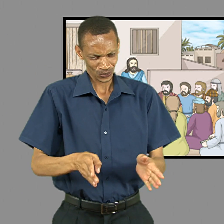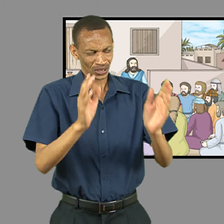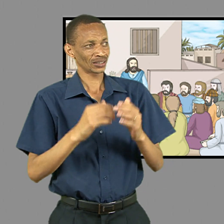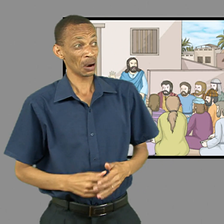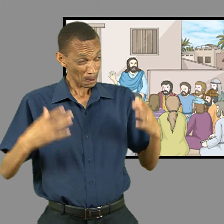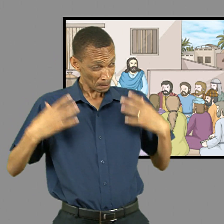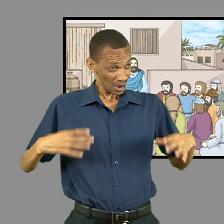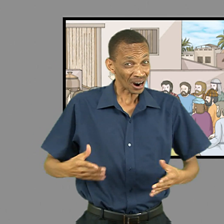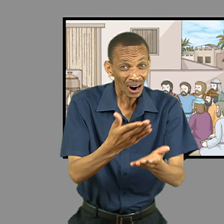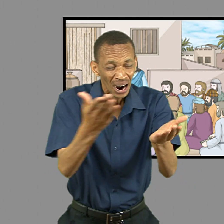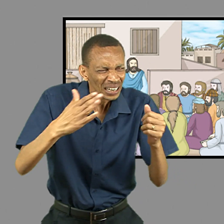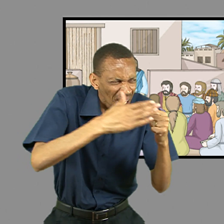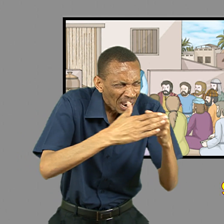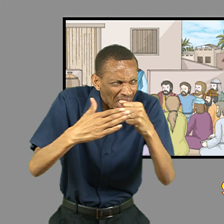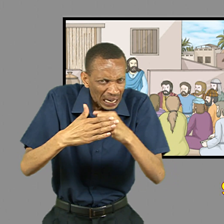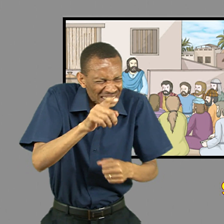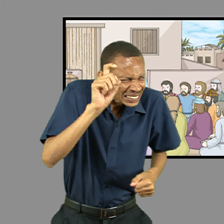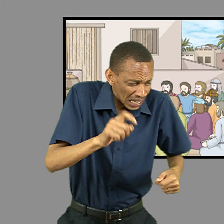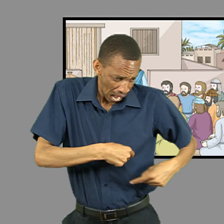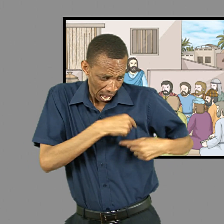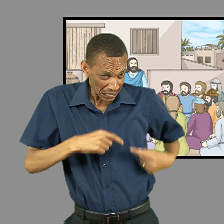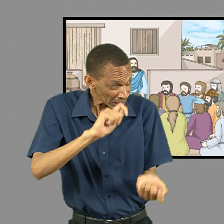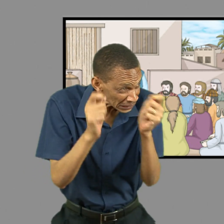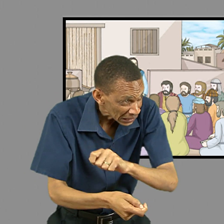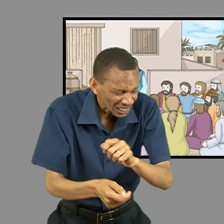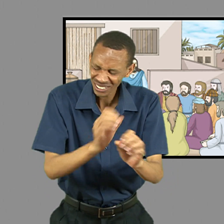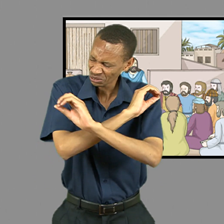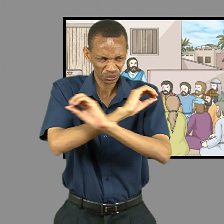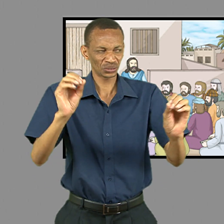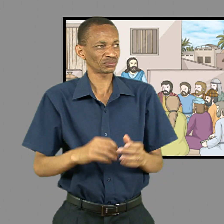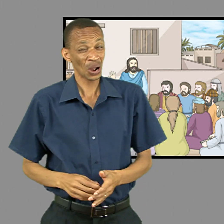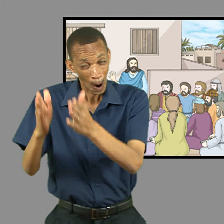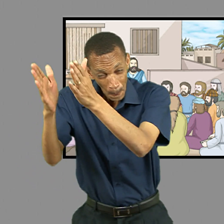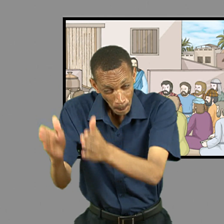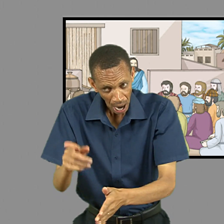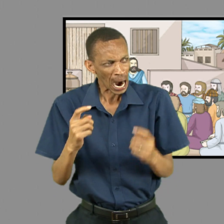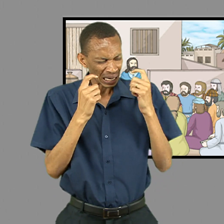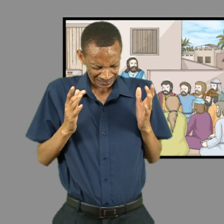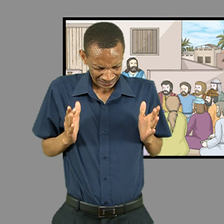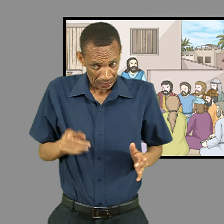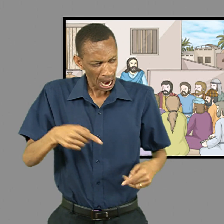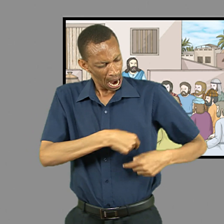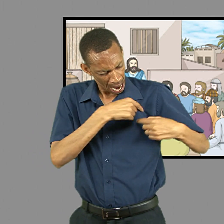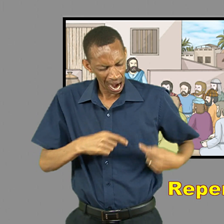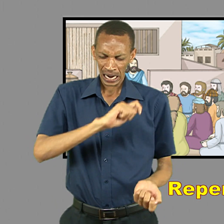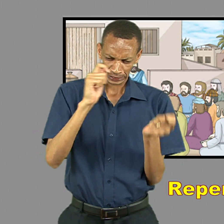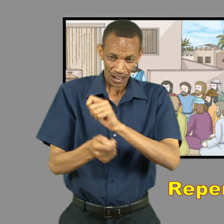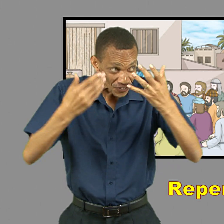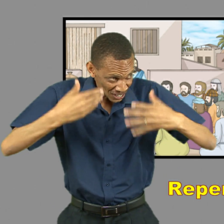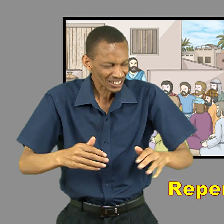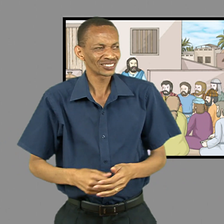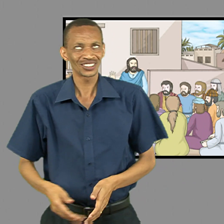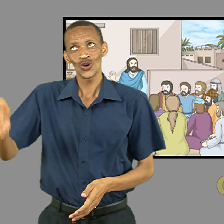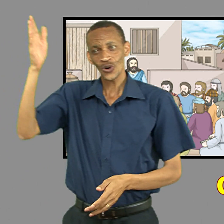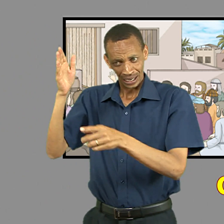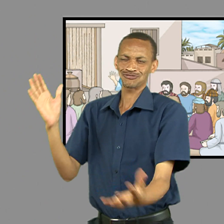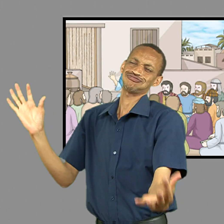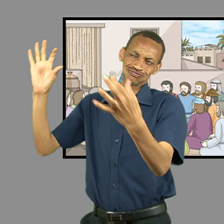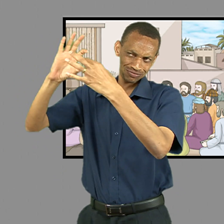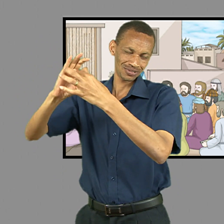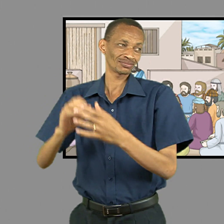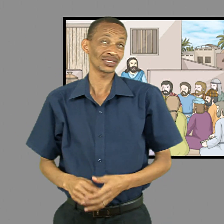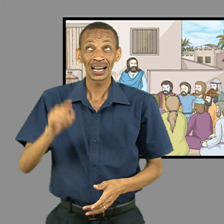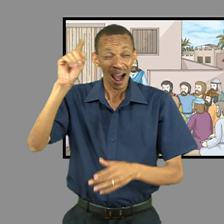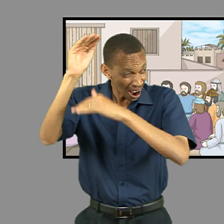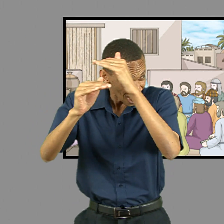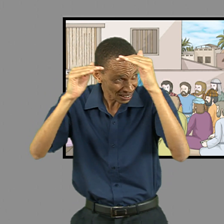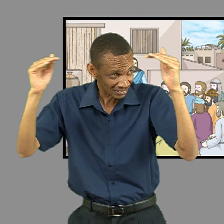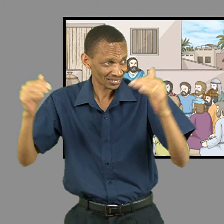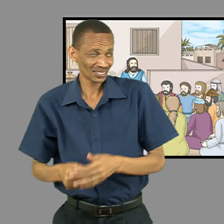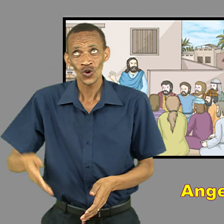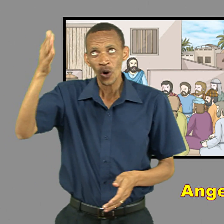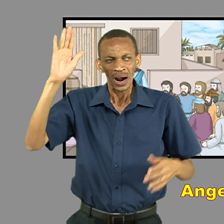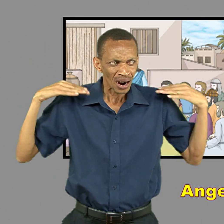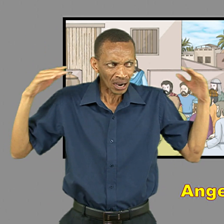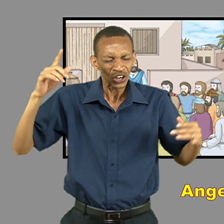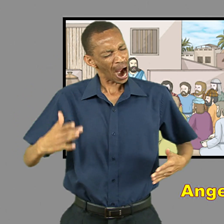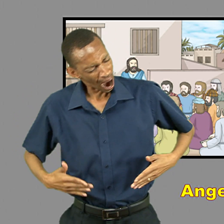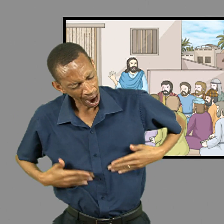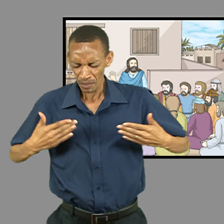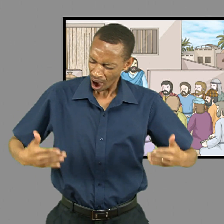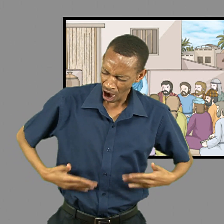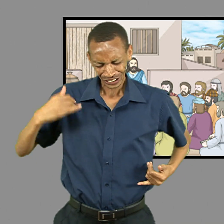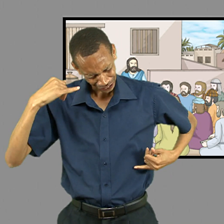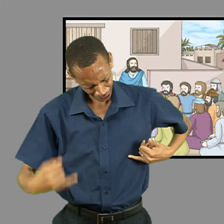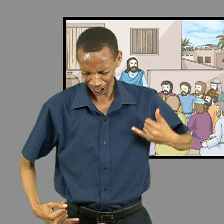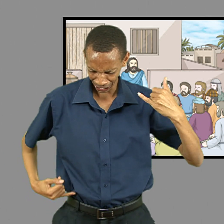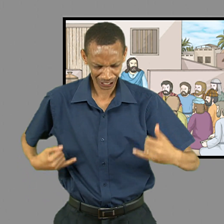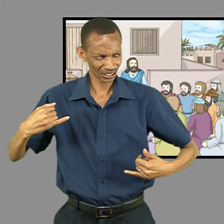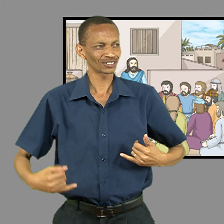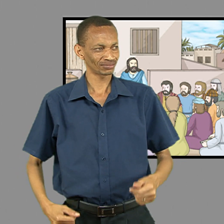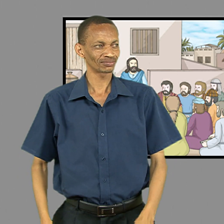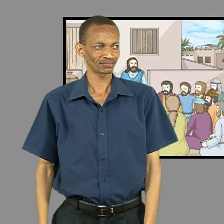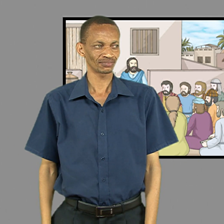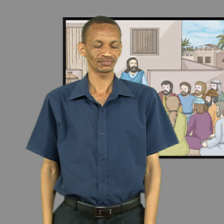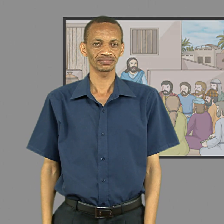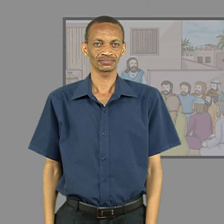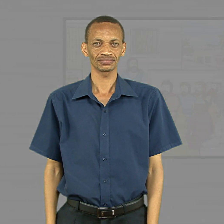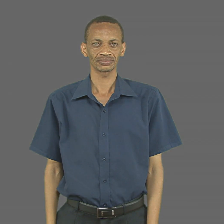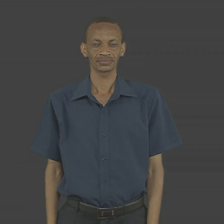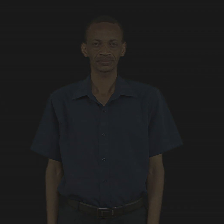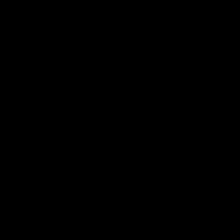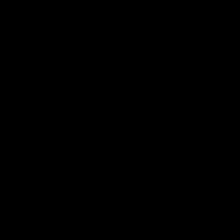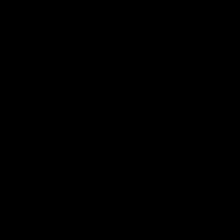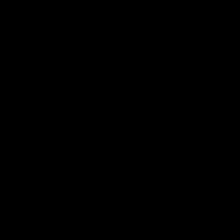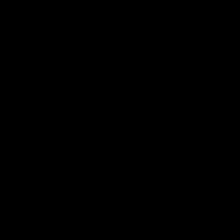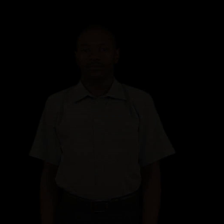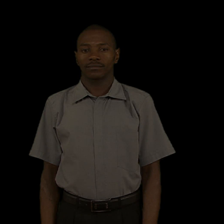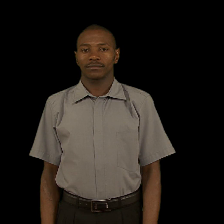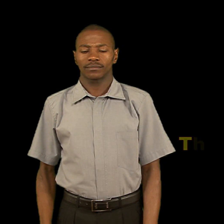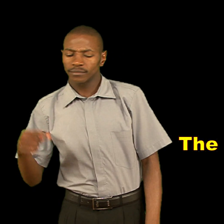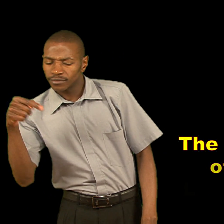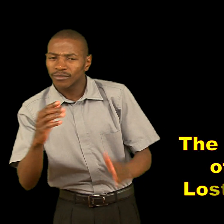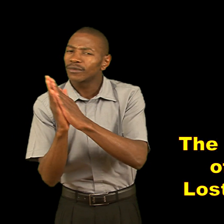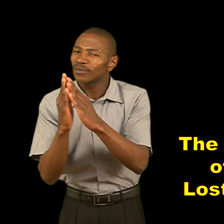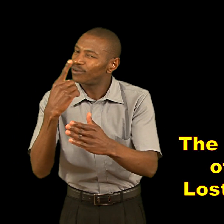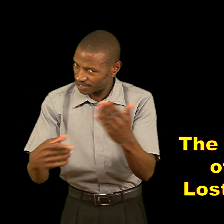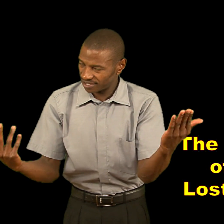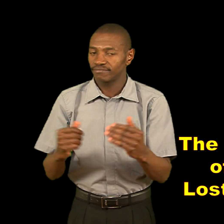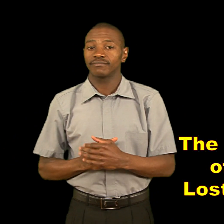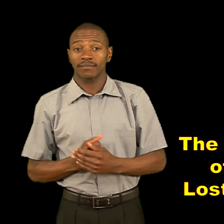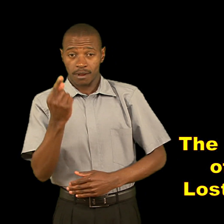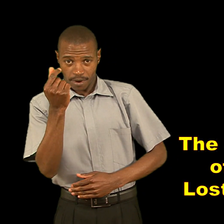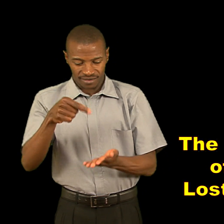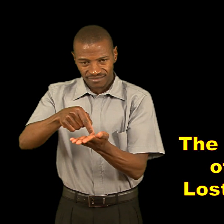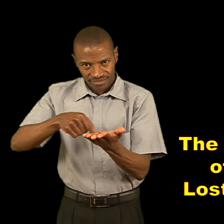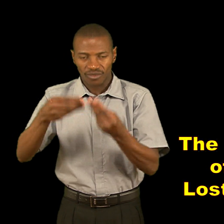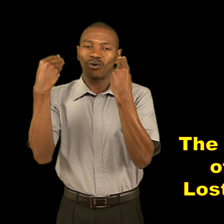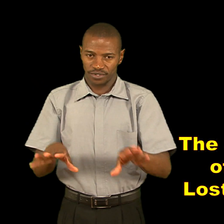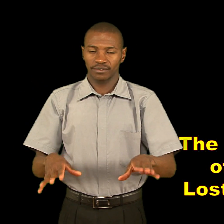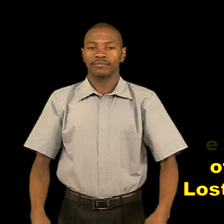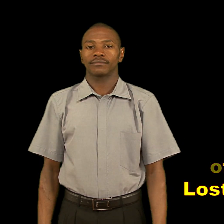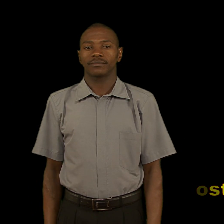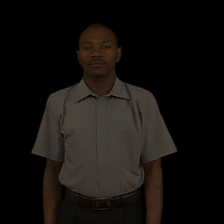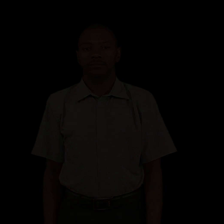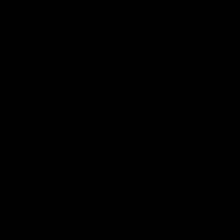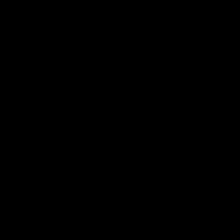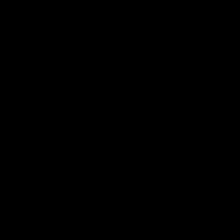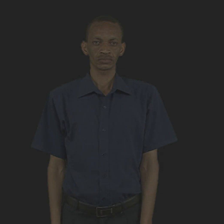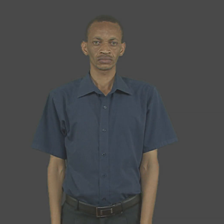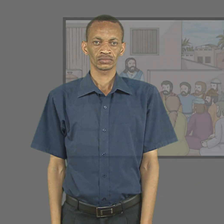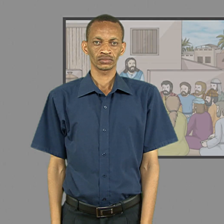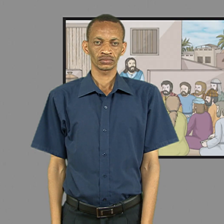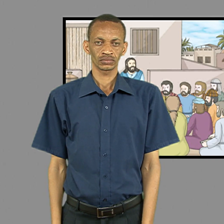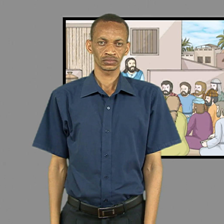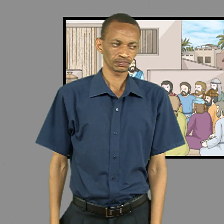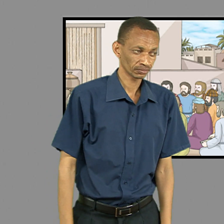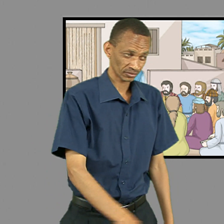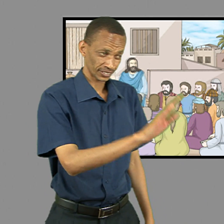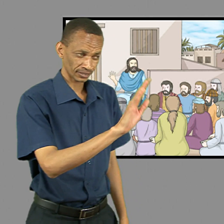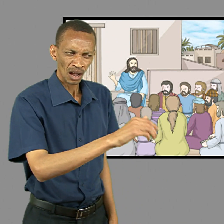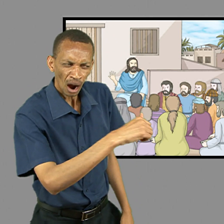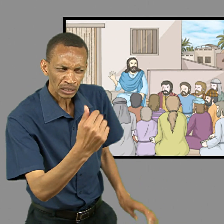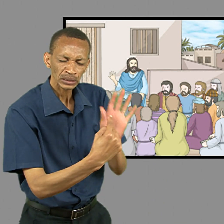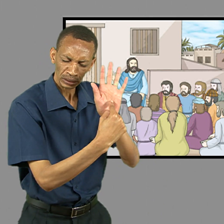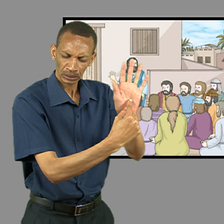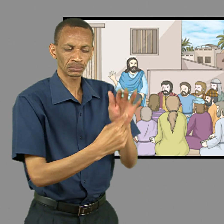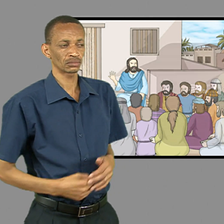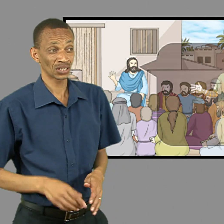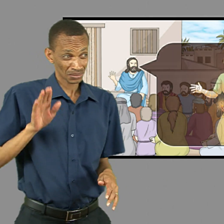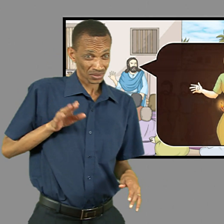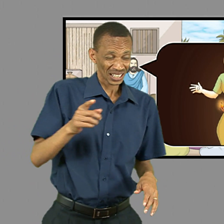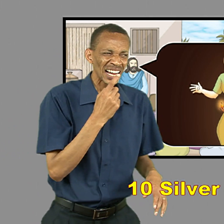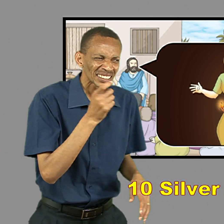In the same way, I tell you that there will be more joy in heaven over one sinner who repents than over ninety-nine righteous ones who do not need to repent.